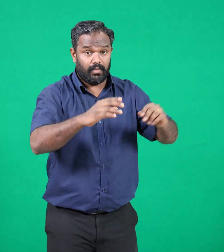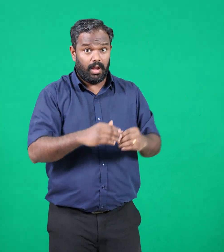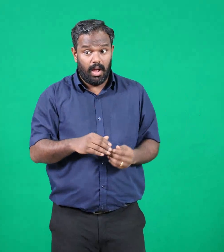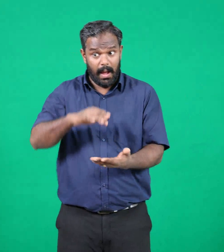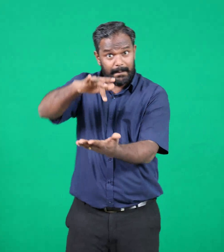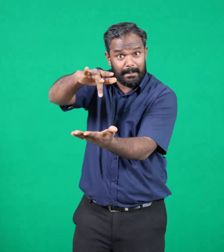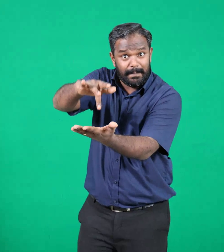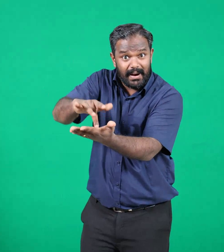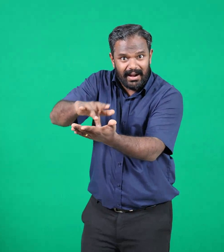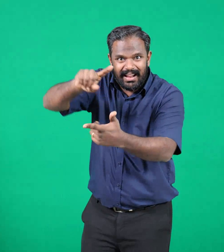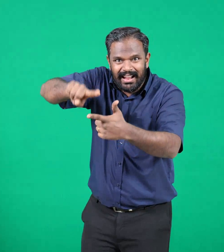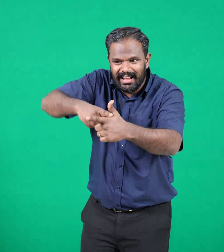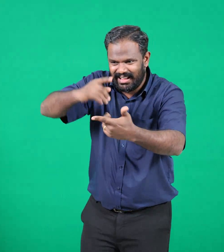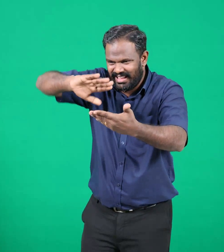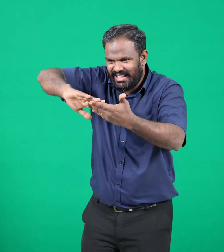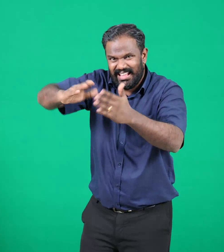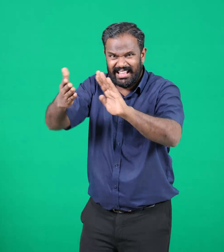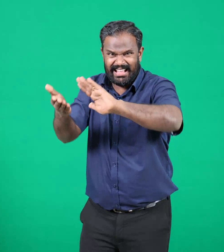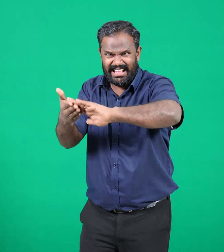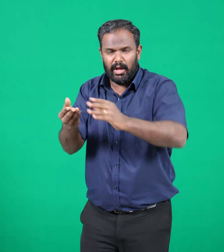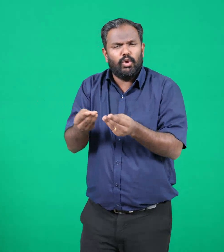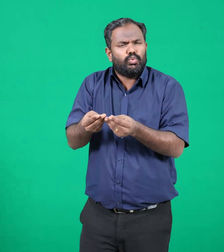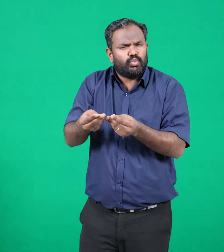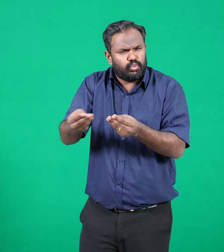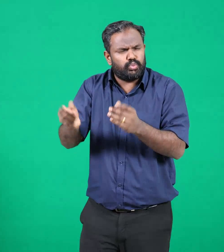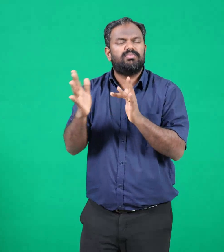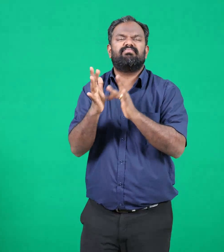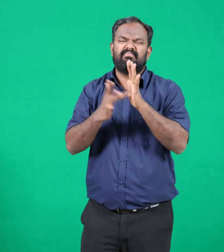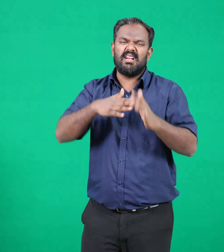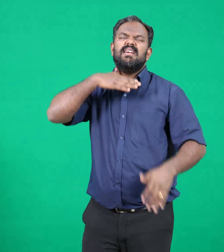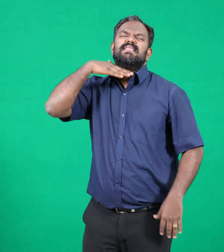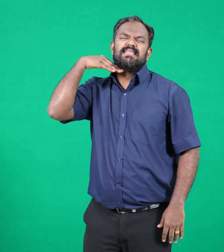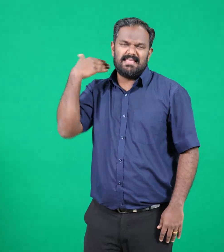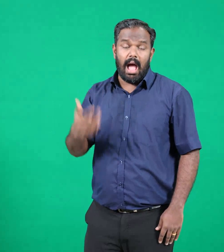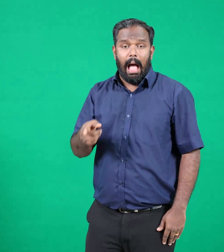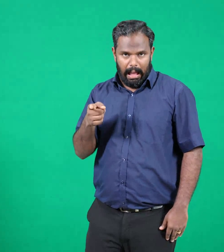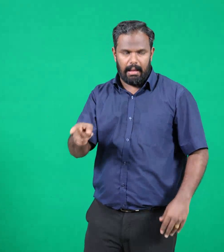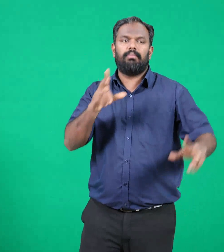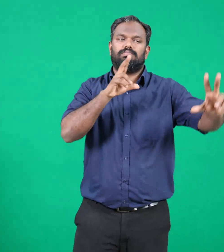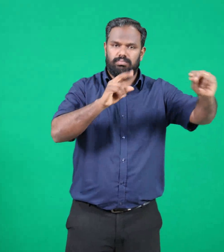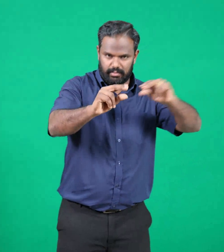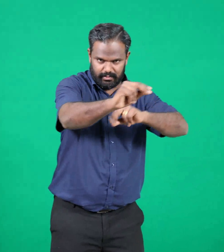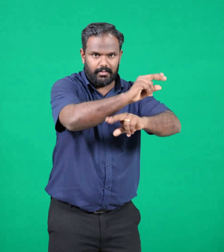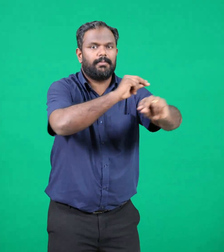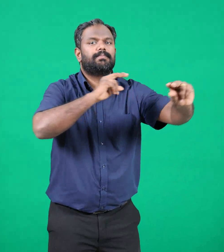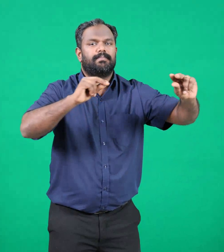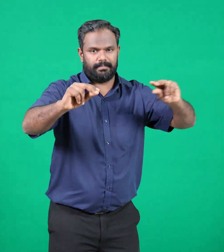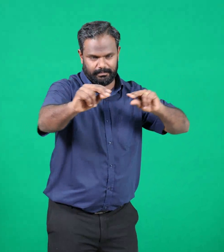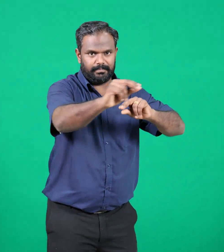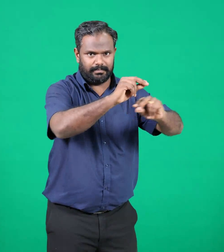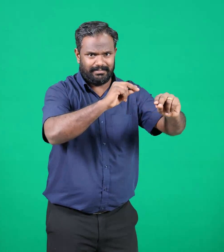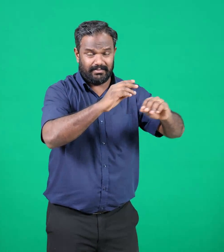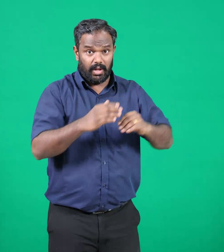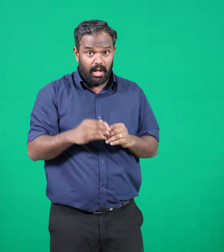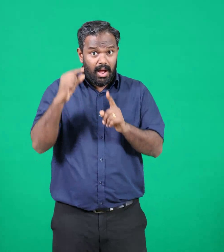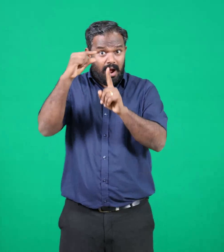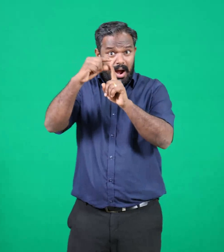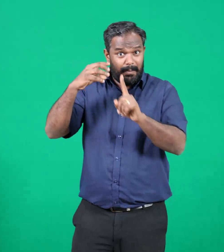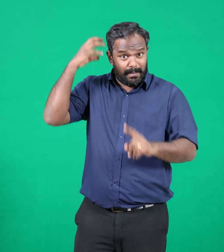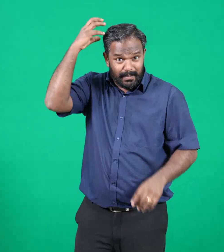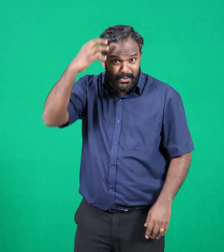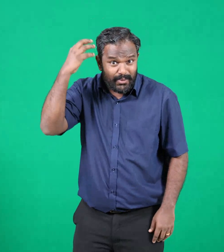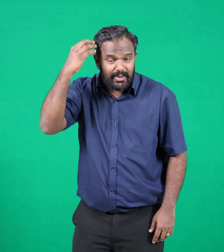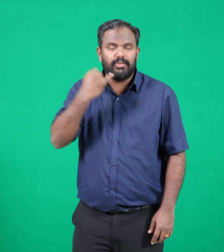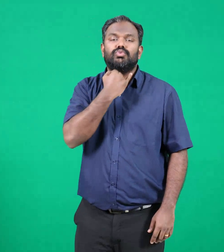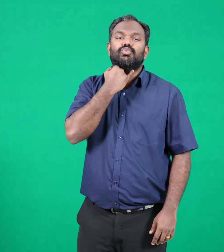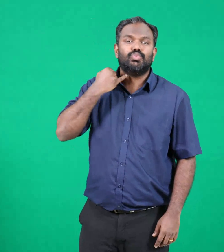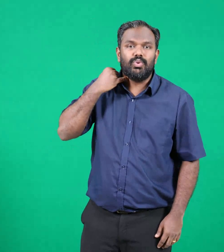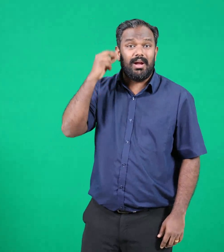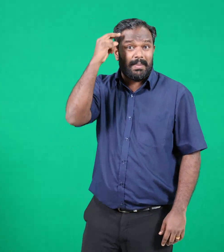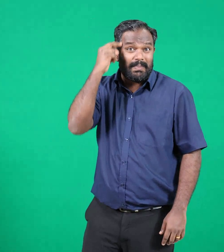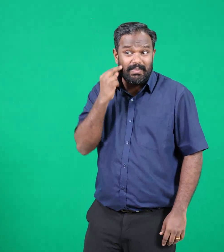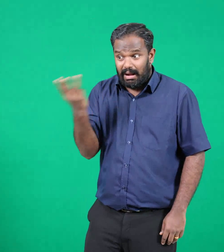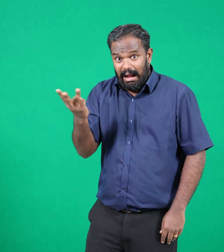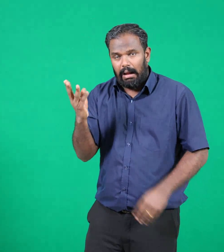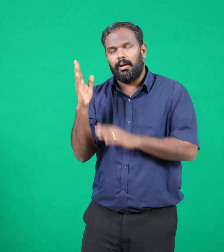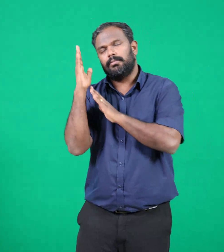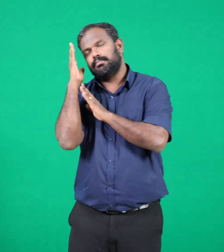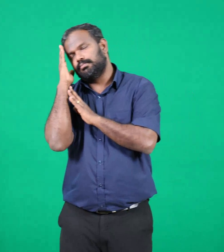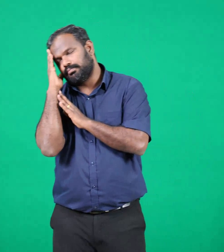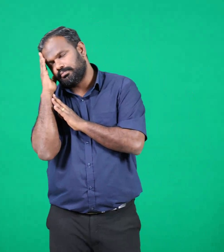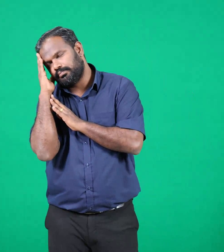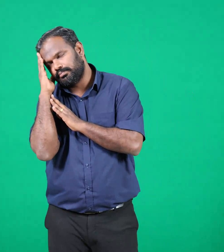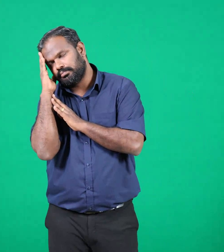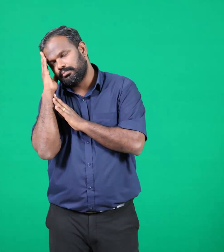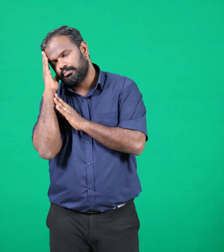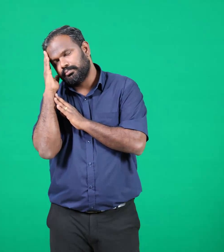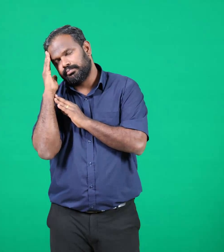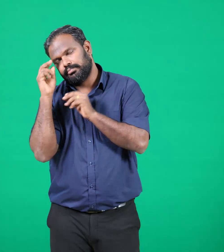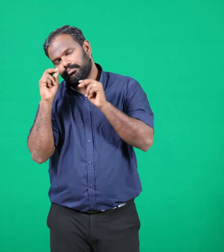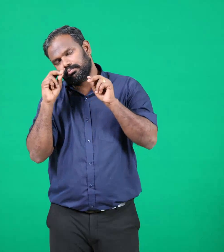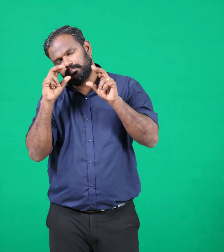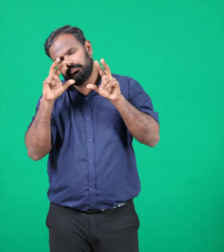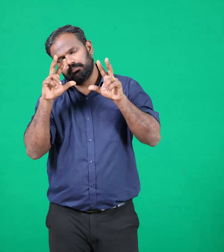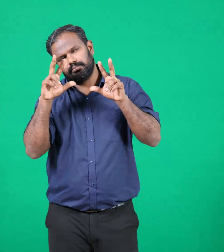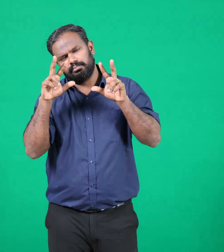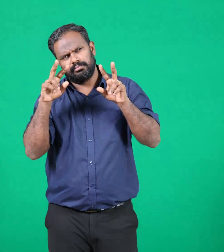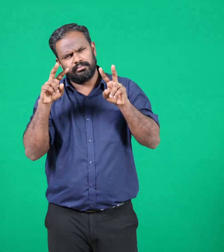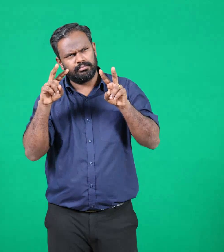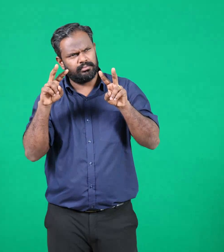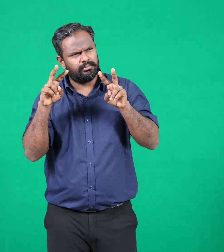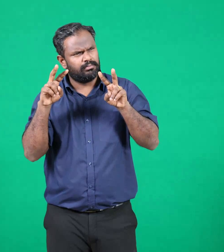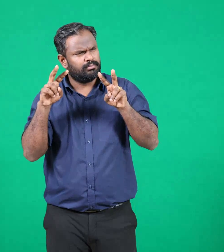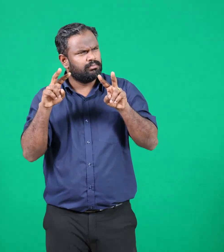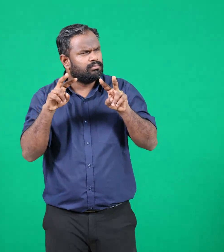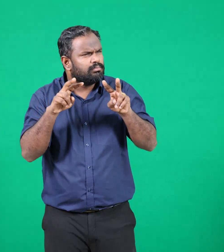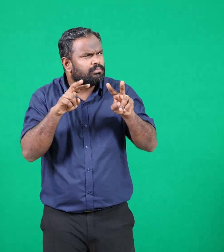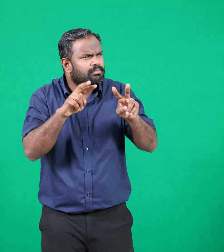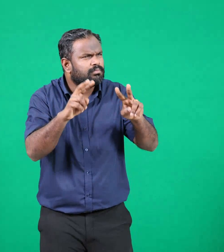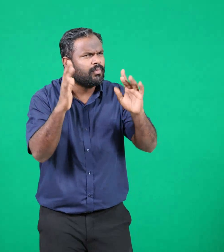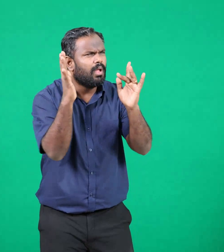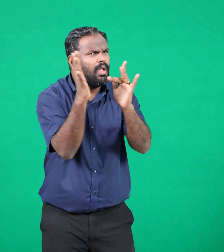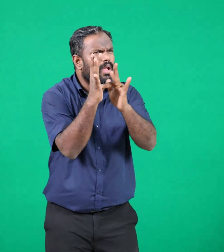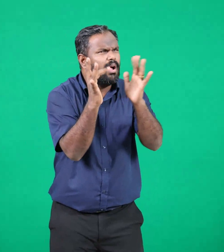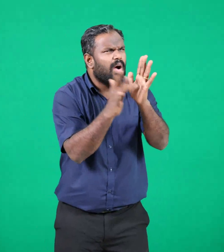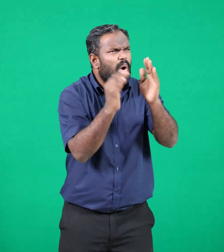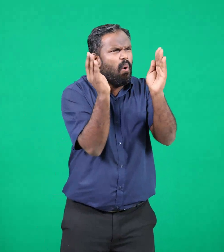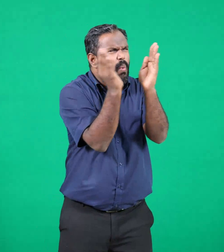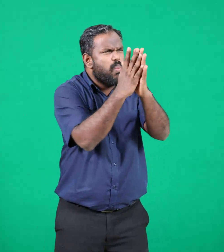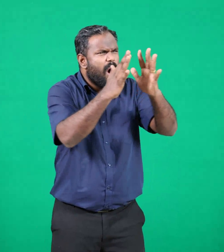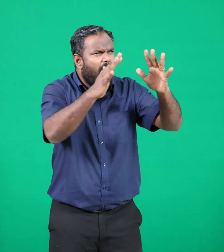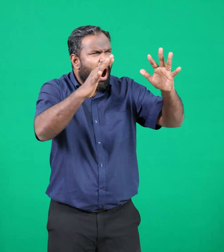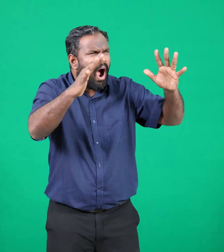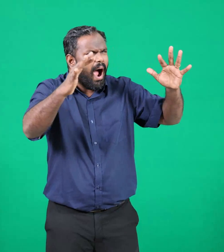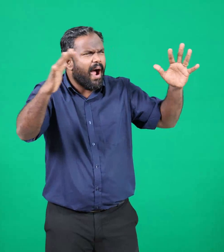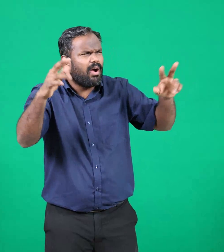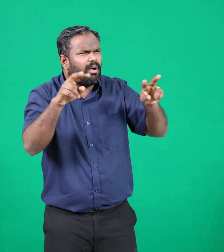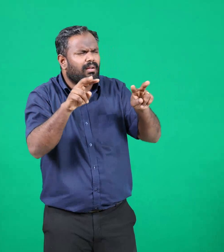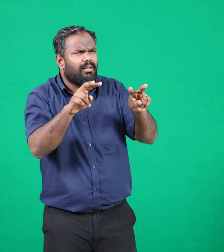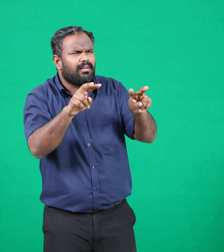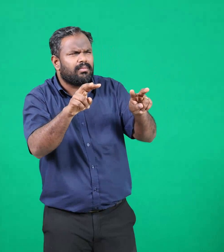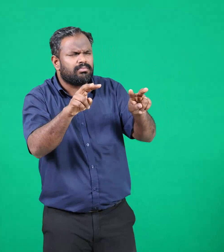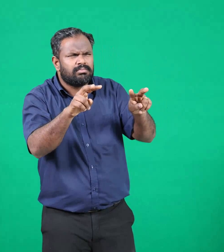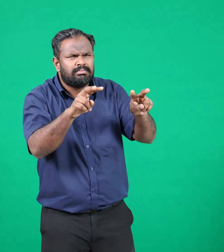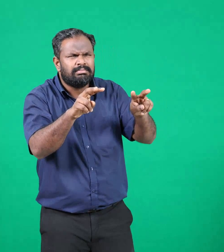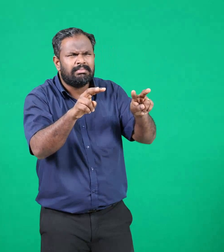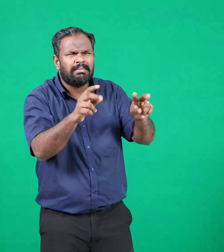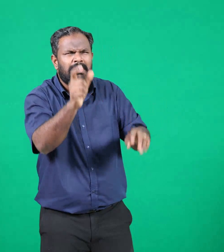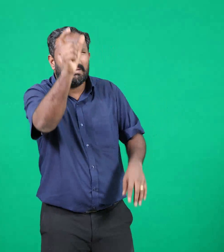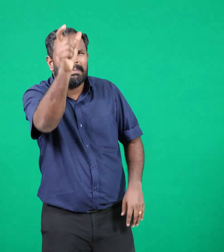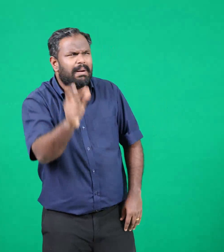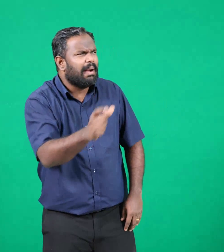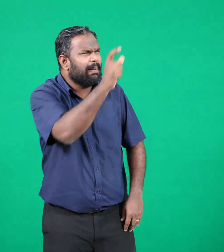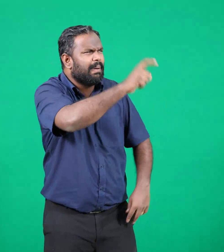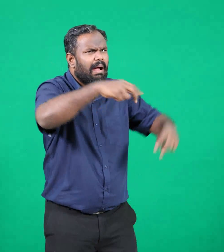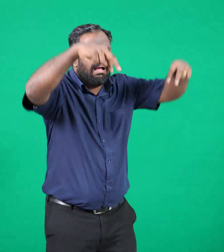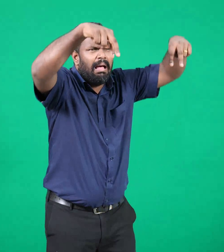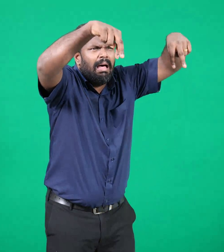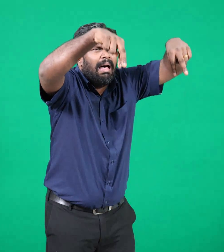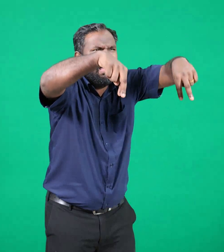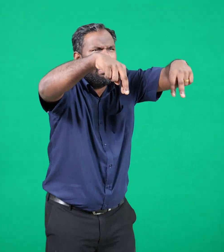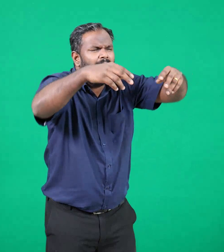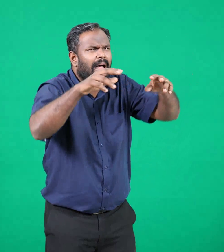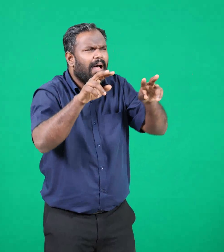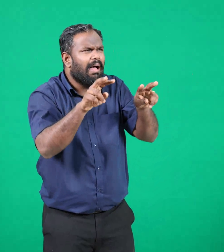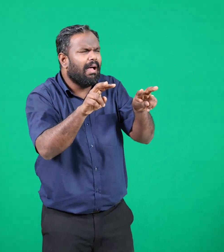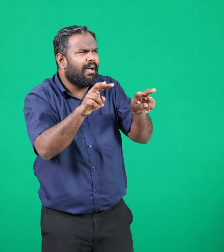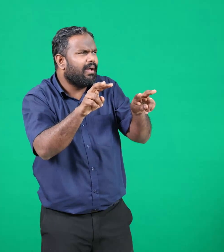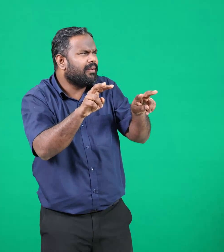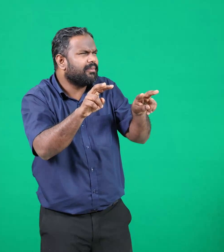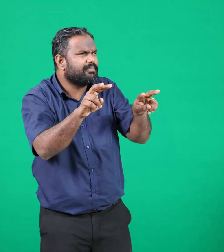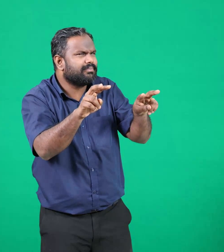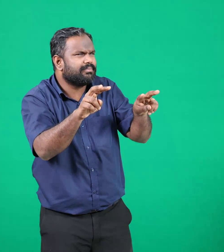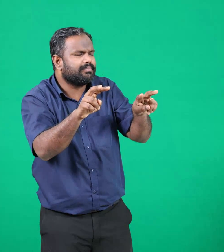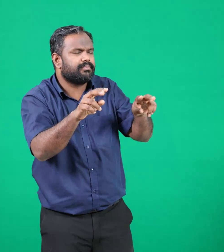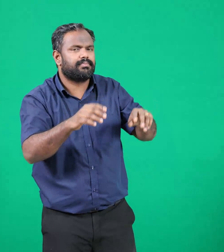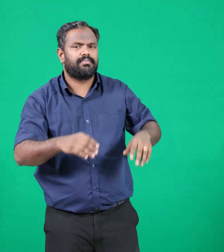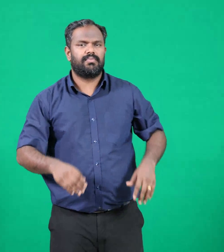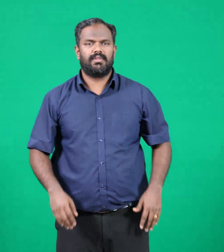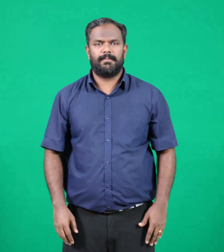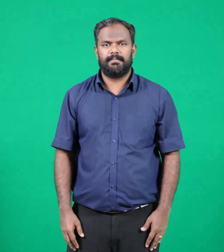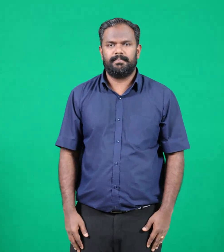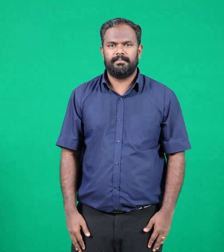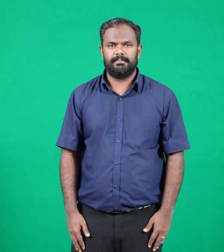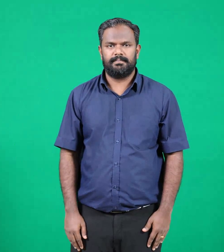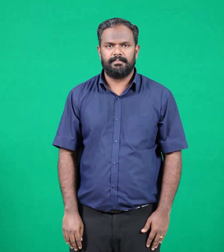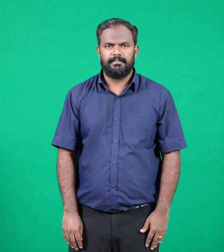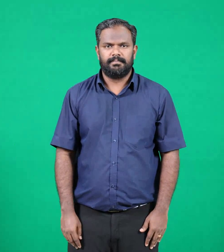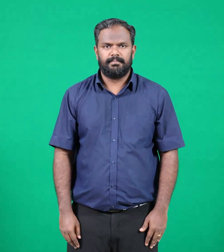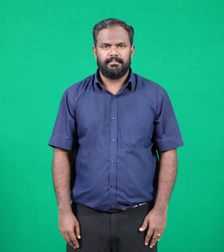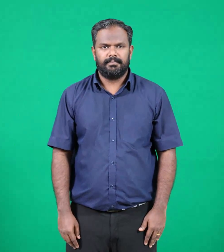Meanwhile Peter and his companions were overcome by sleep, but when they awoke, they saw Jesus ' glory and the two men standing with Him.